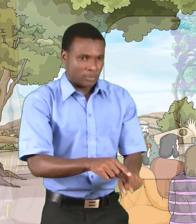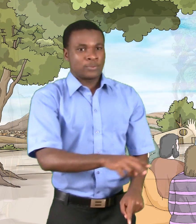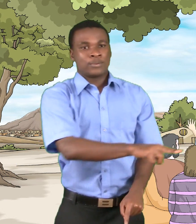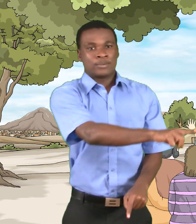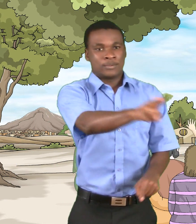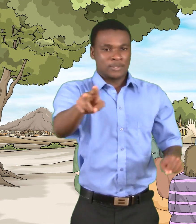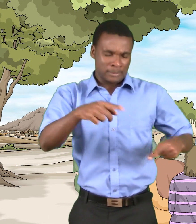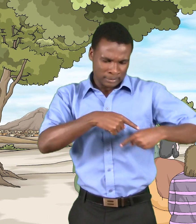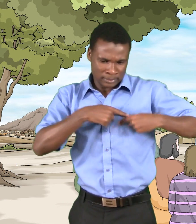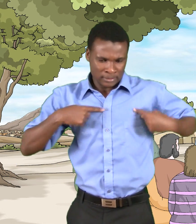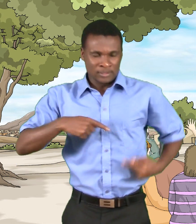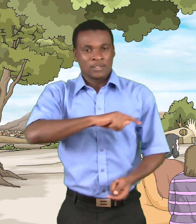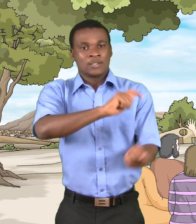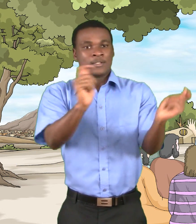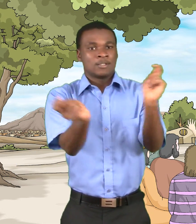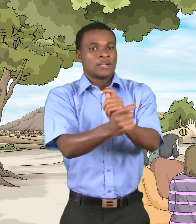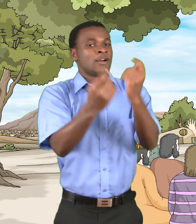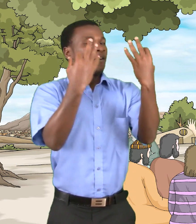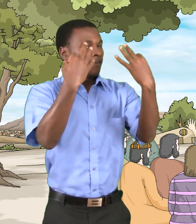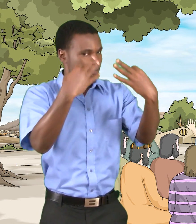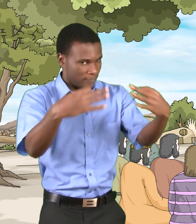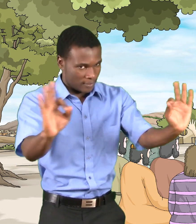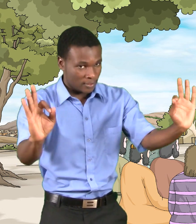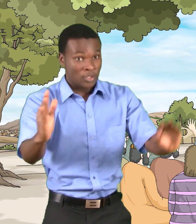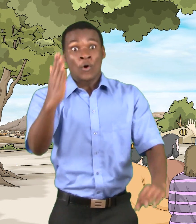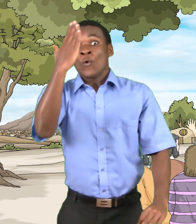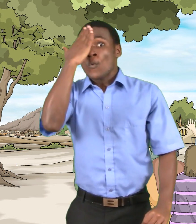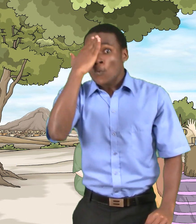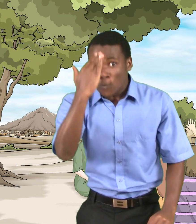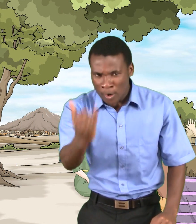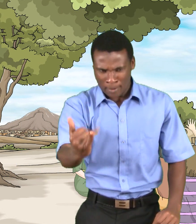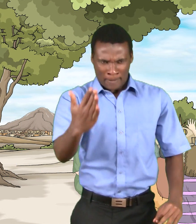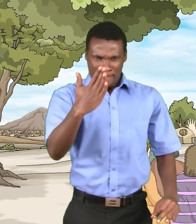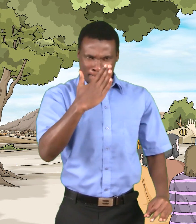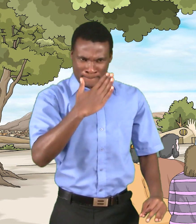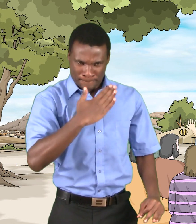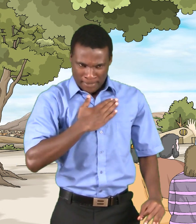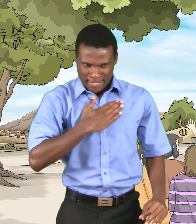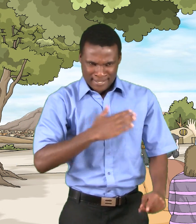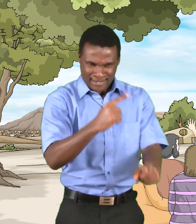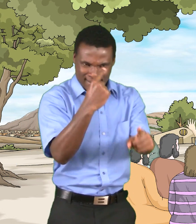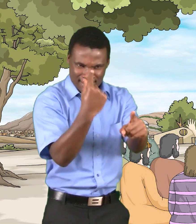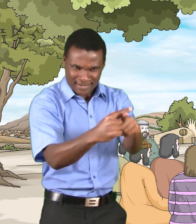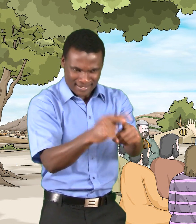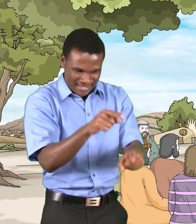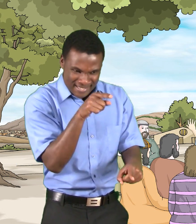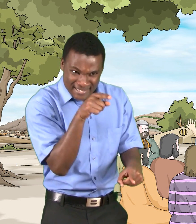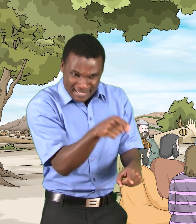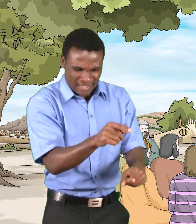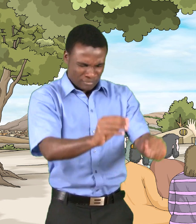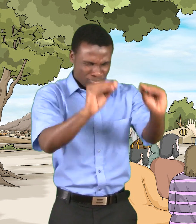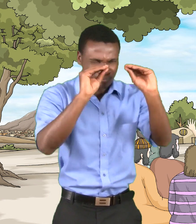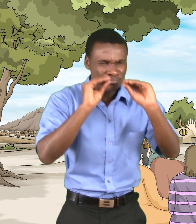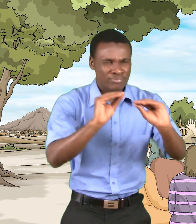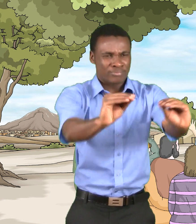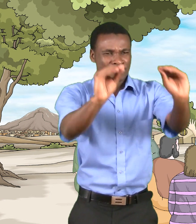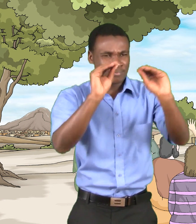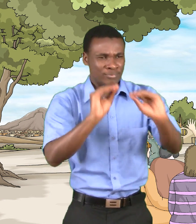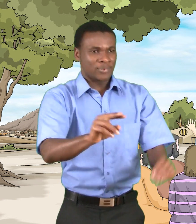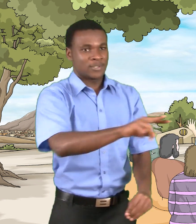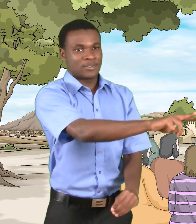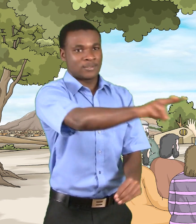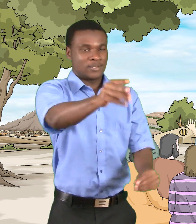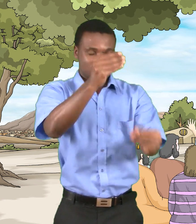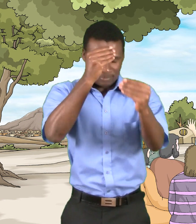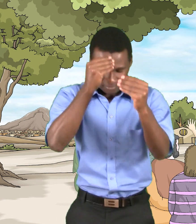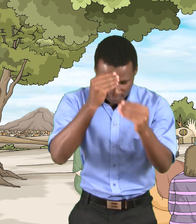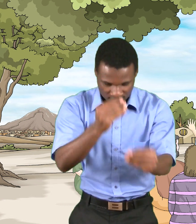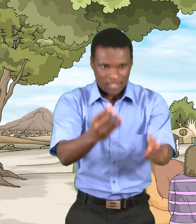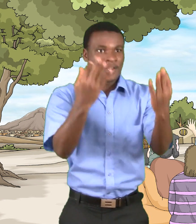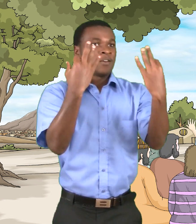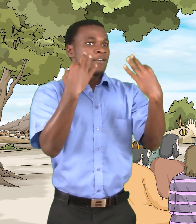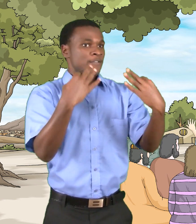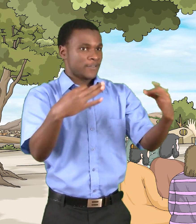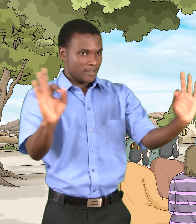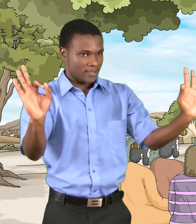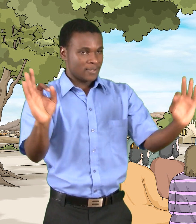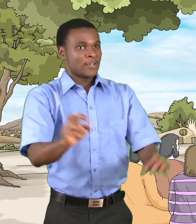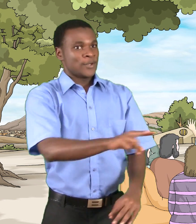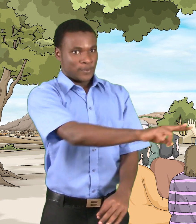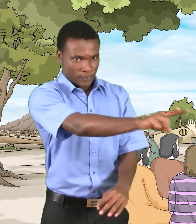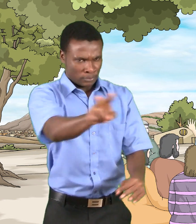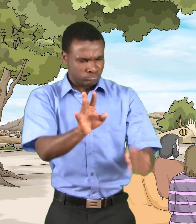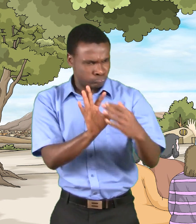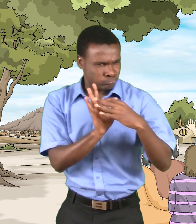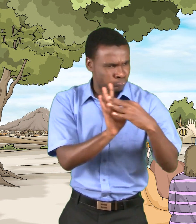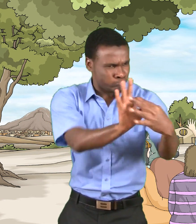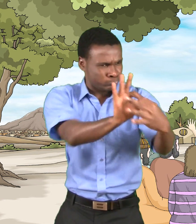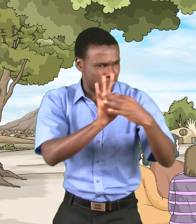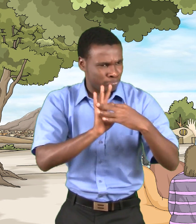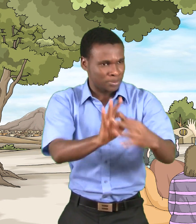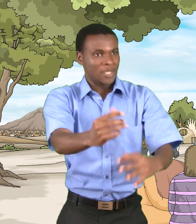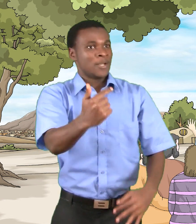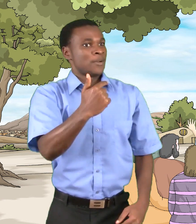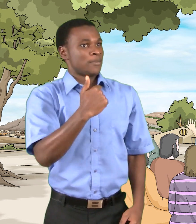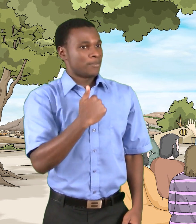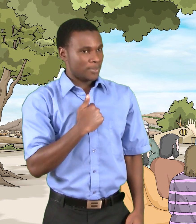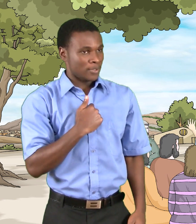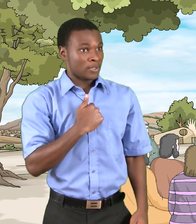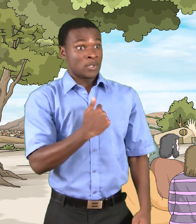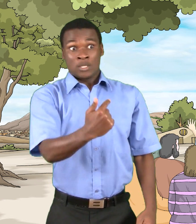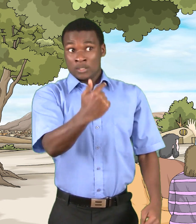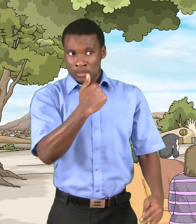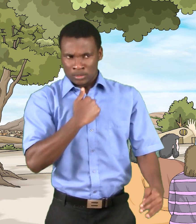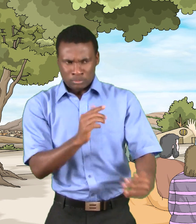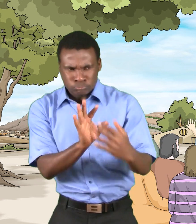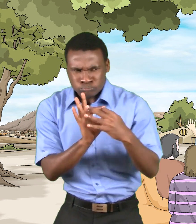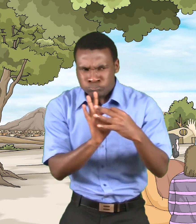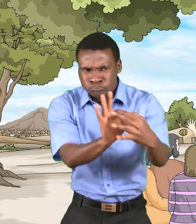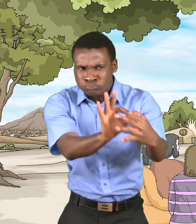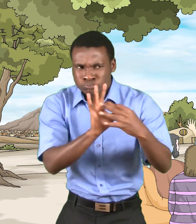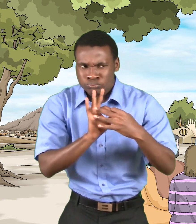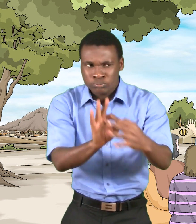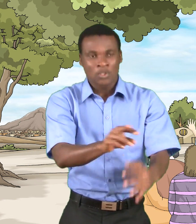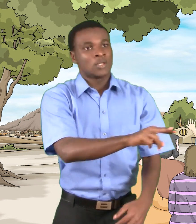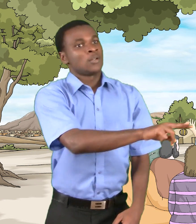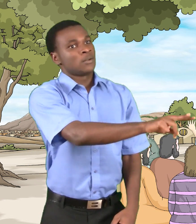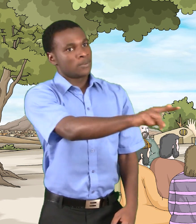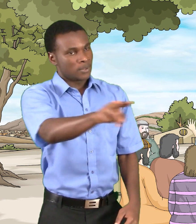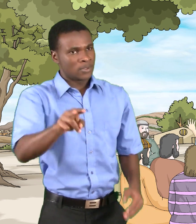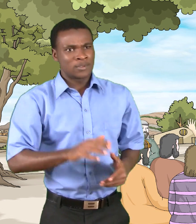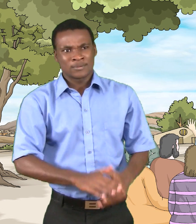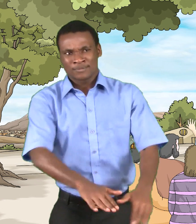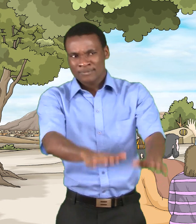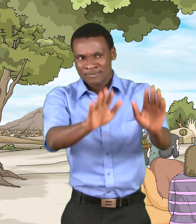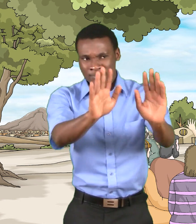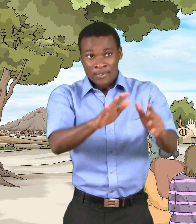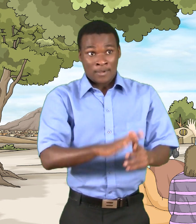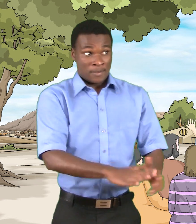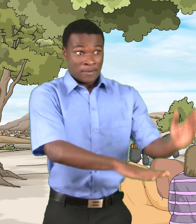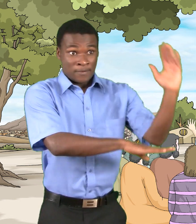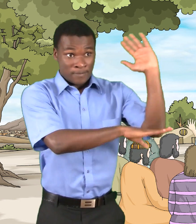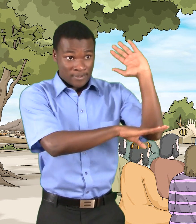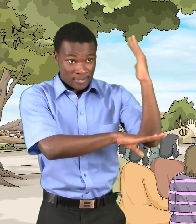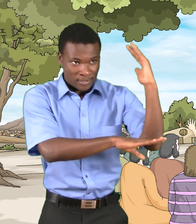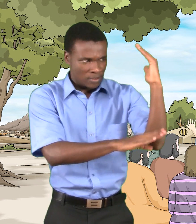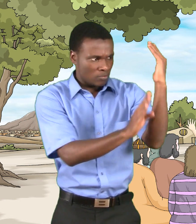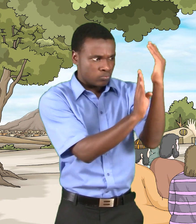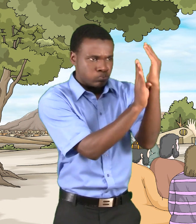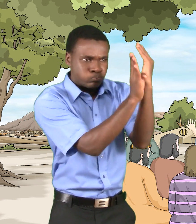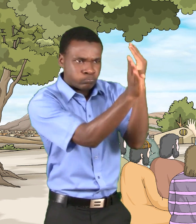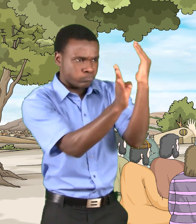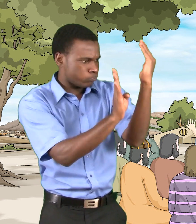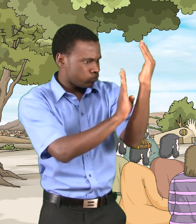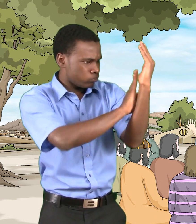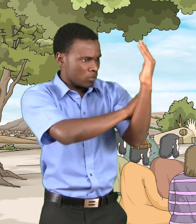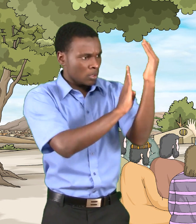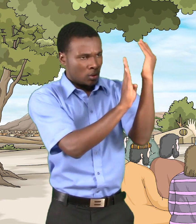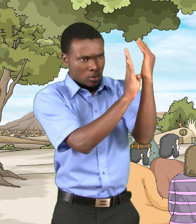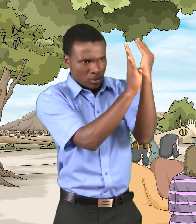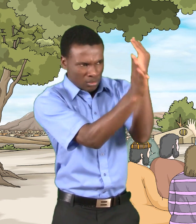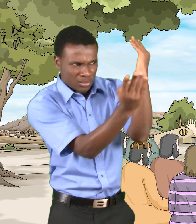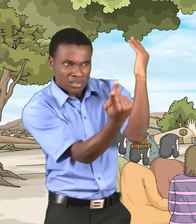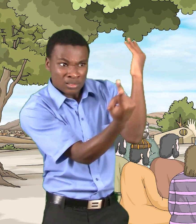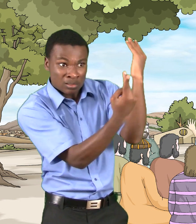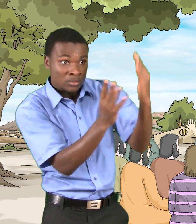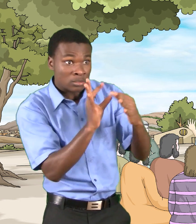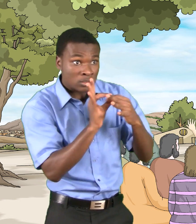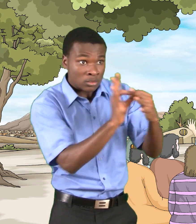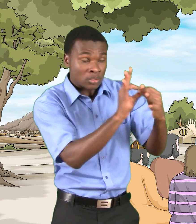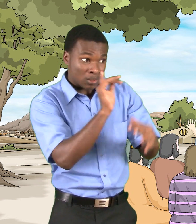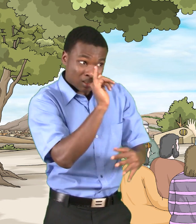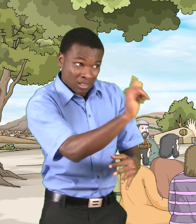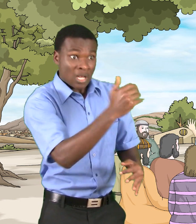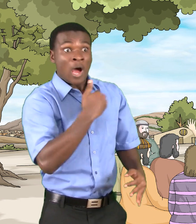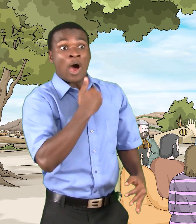You are already clean because of the word I have spoken to you.